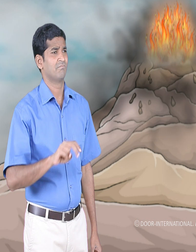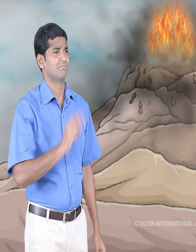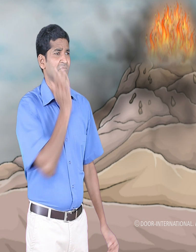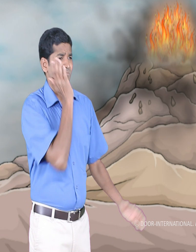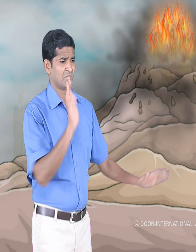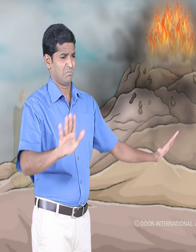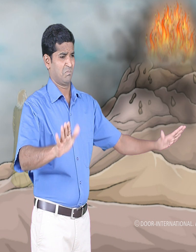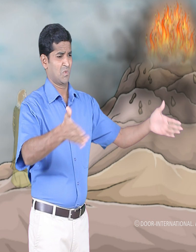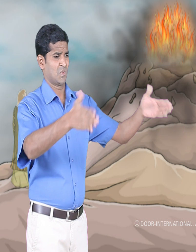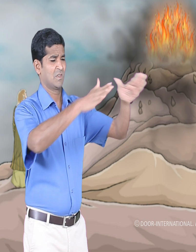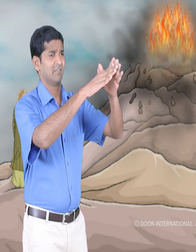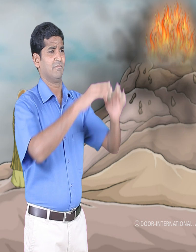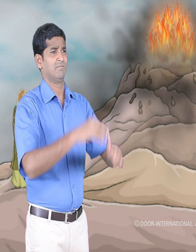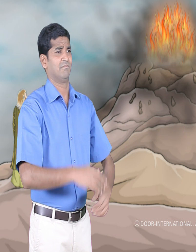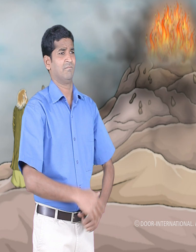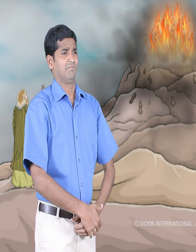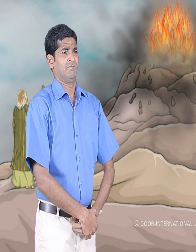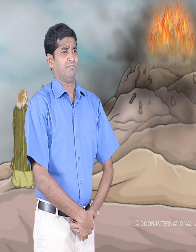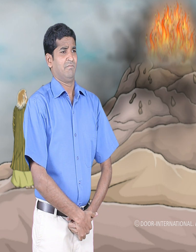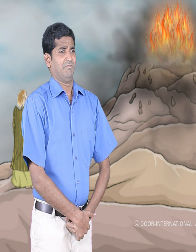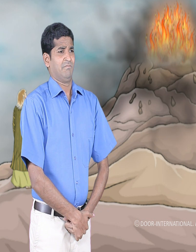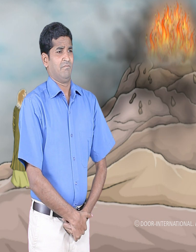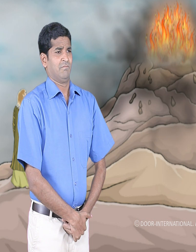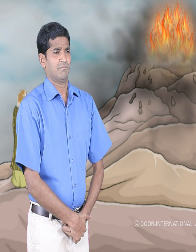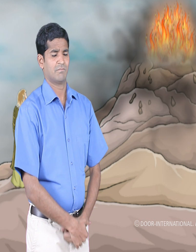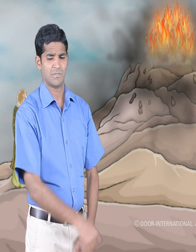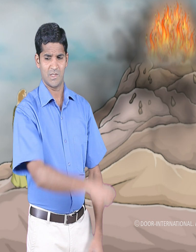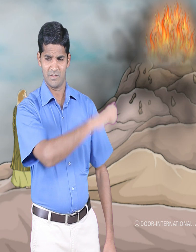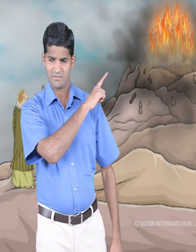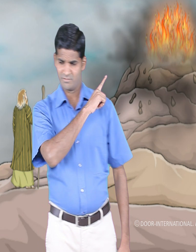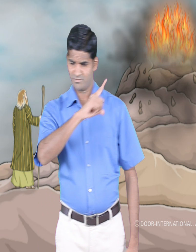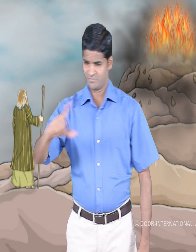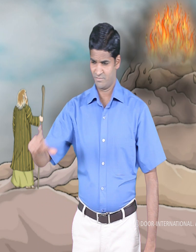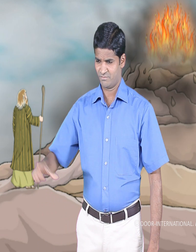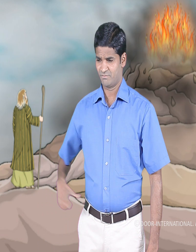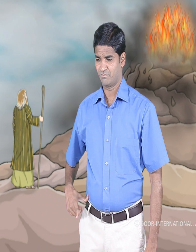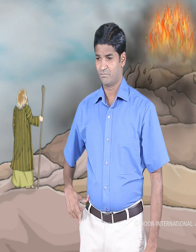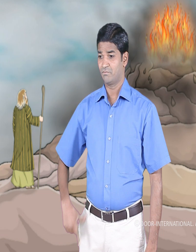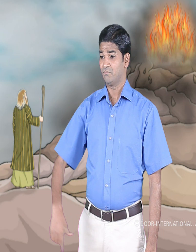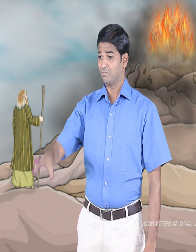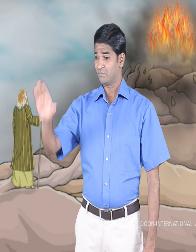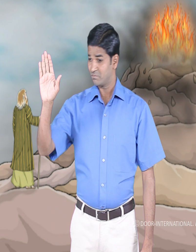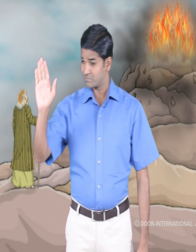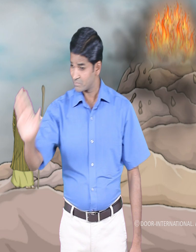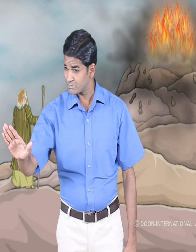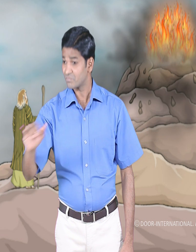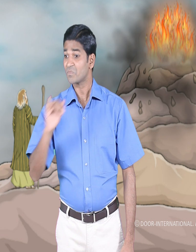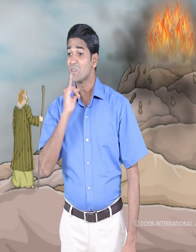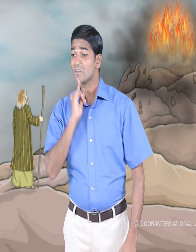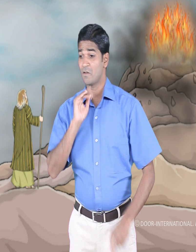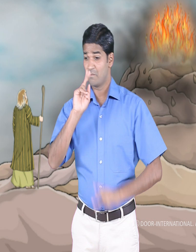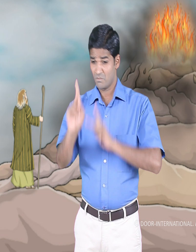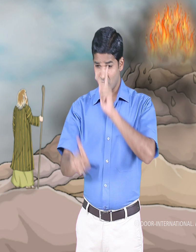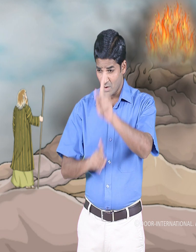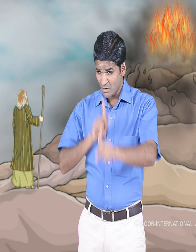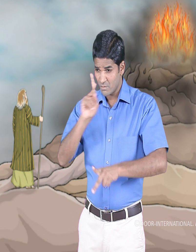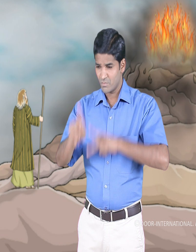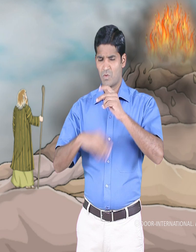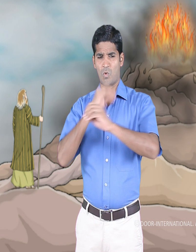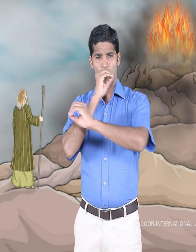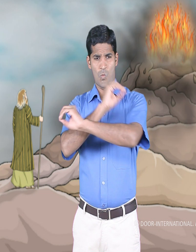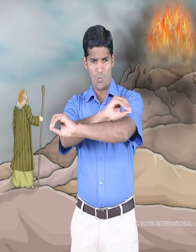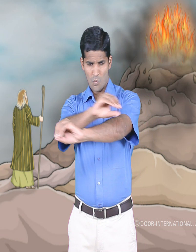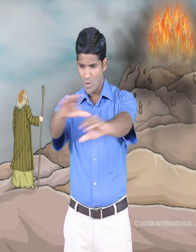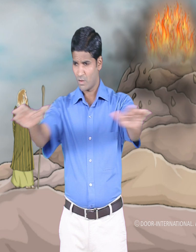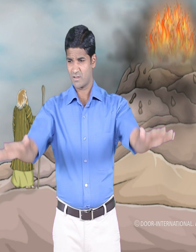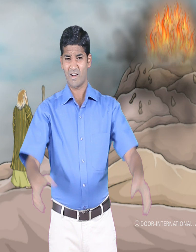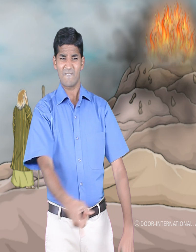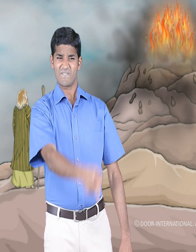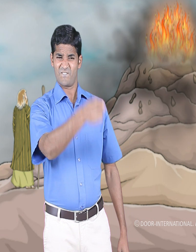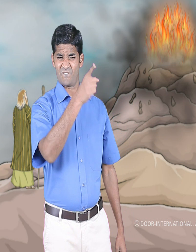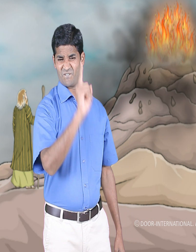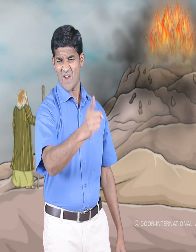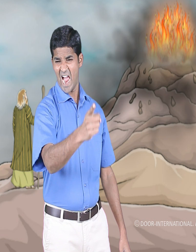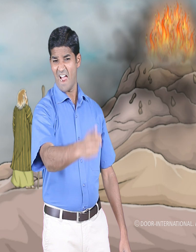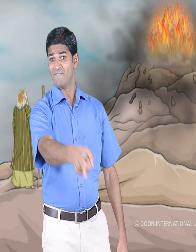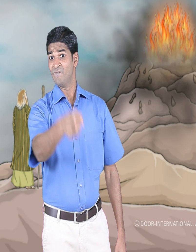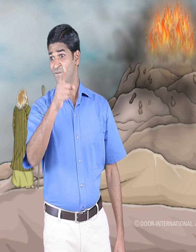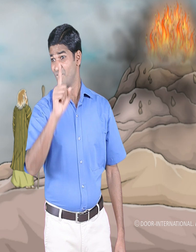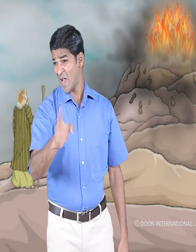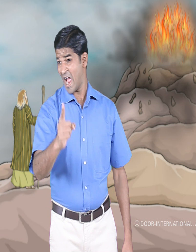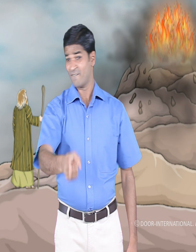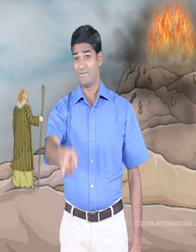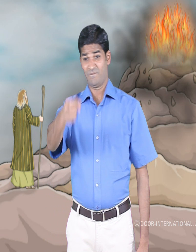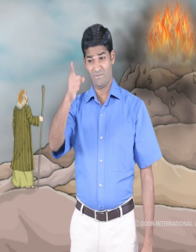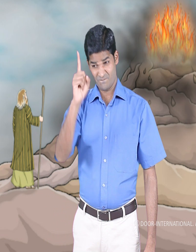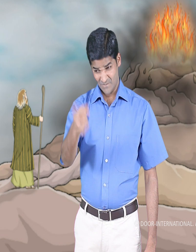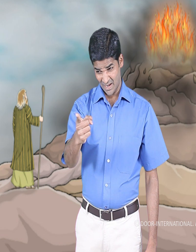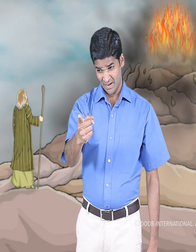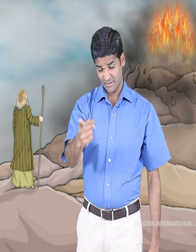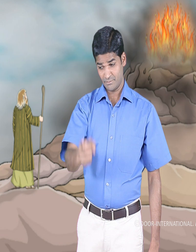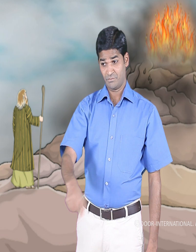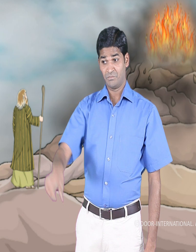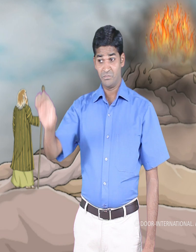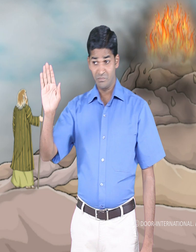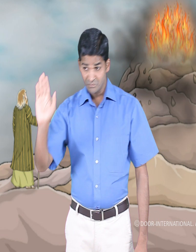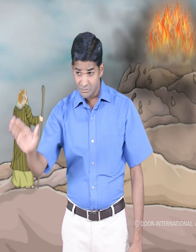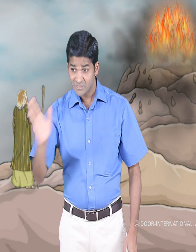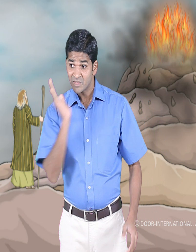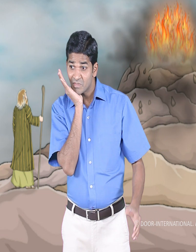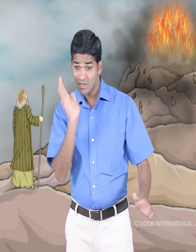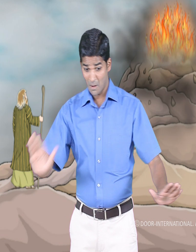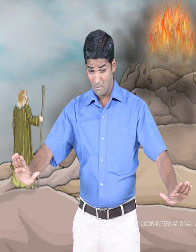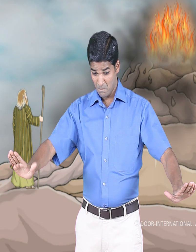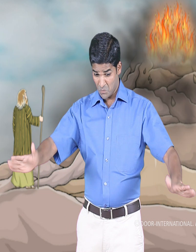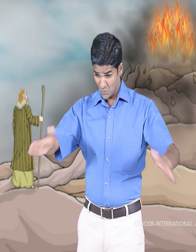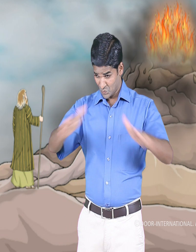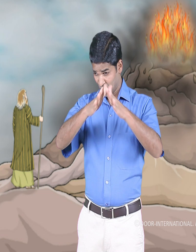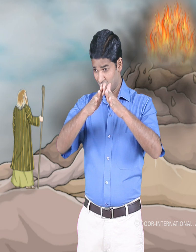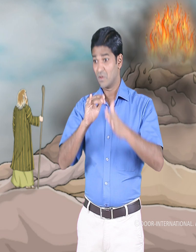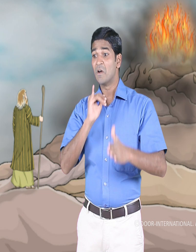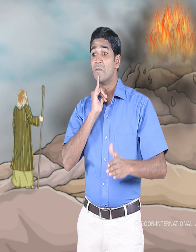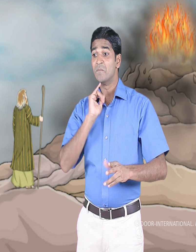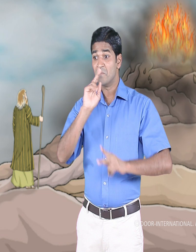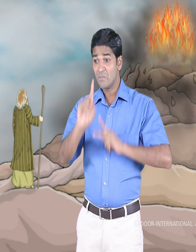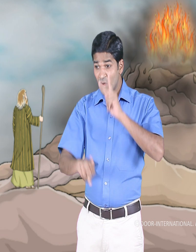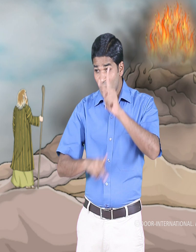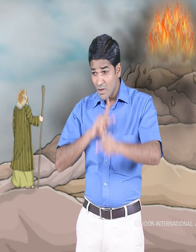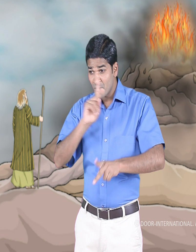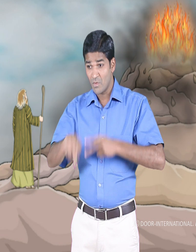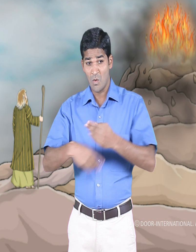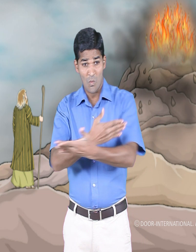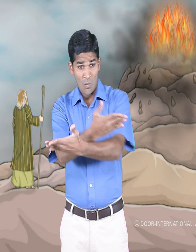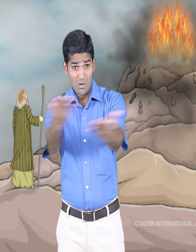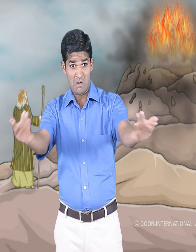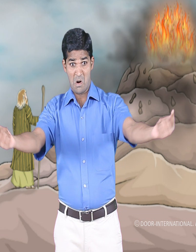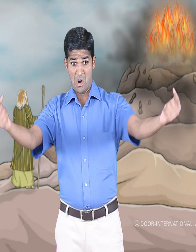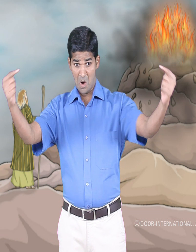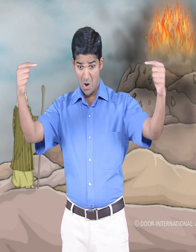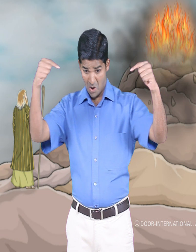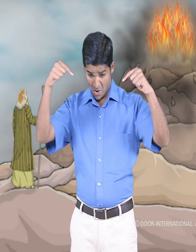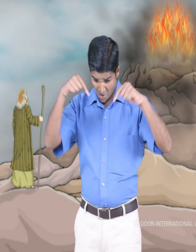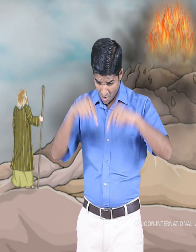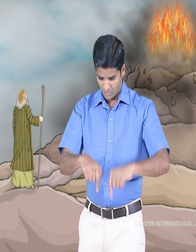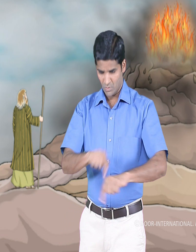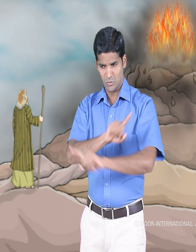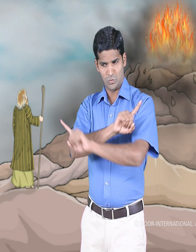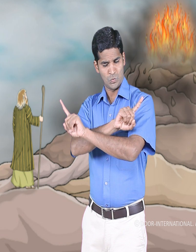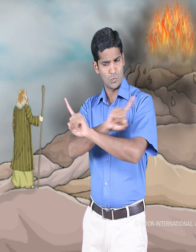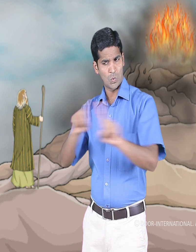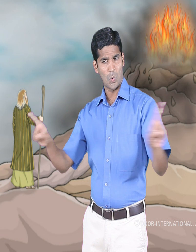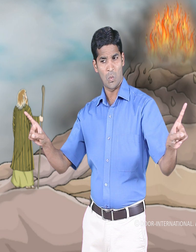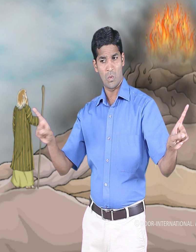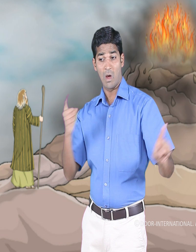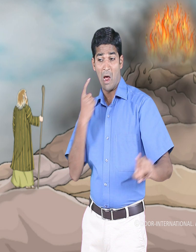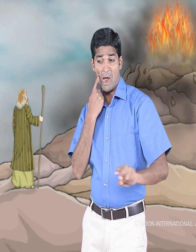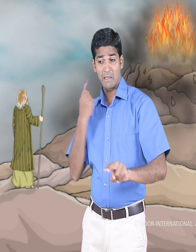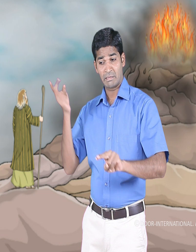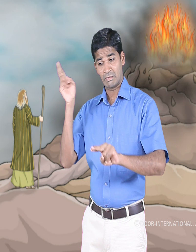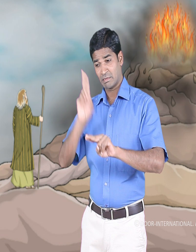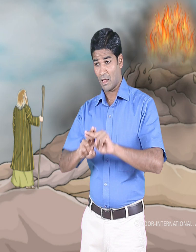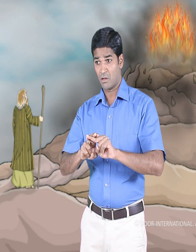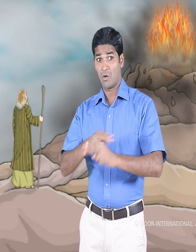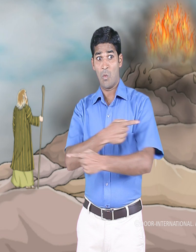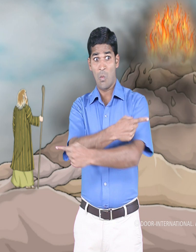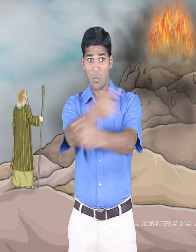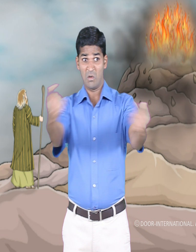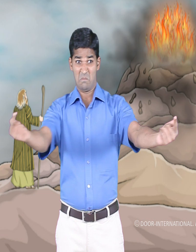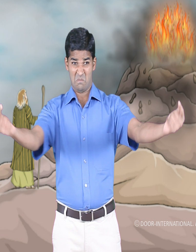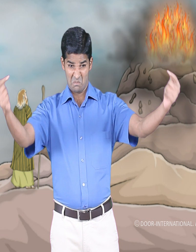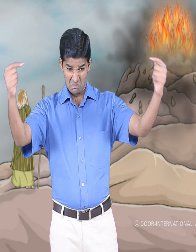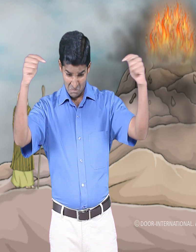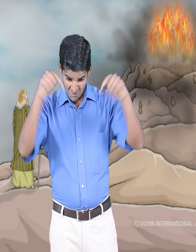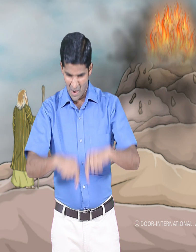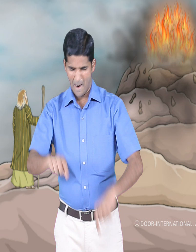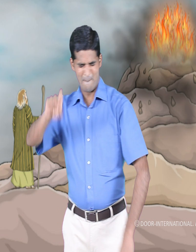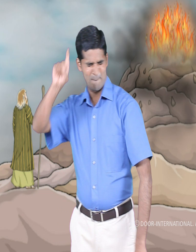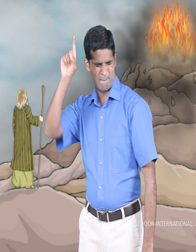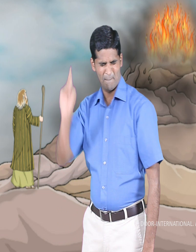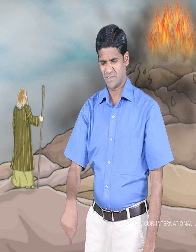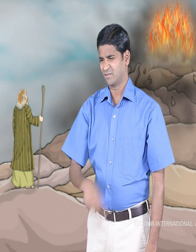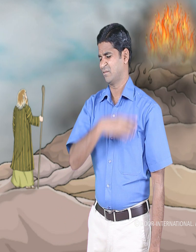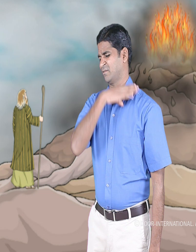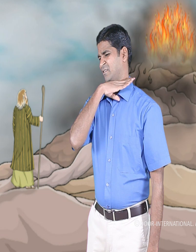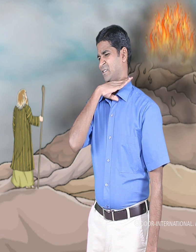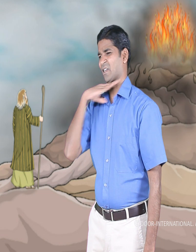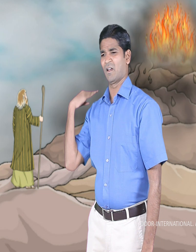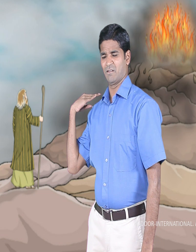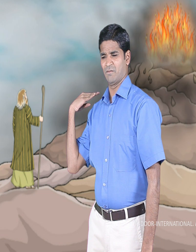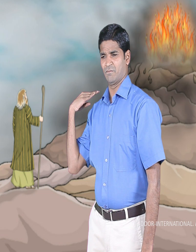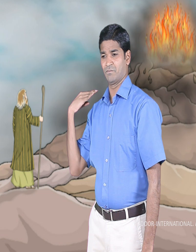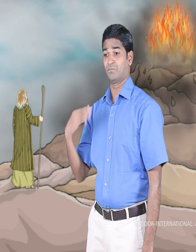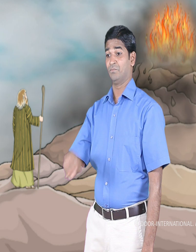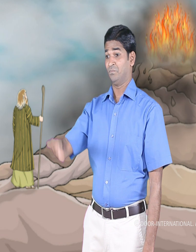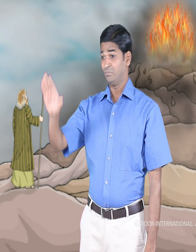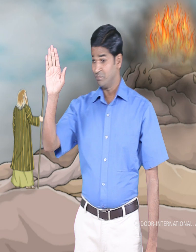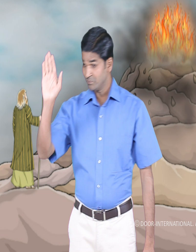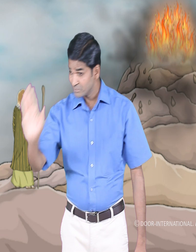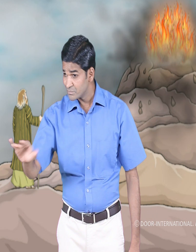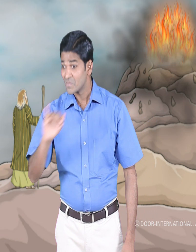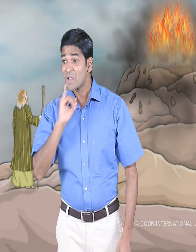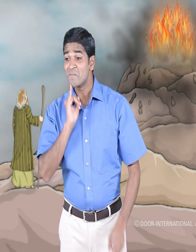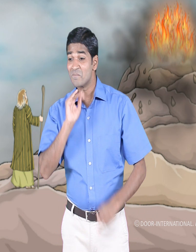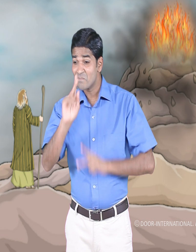So Moses went up, and the LORD said to him, “Go down and warn the people not to break through to see the LORD, lest many of them perish.